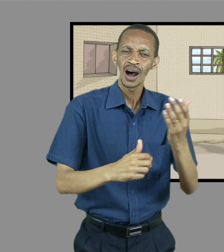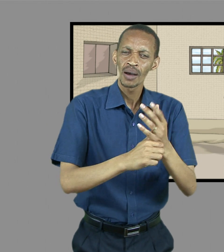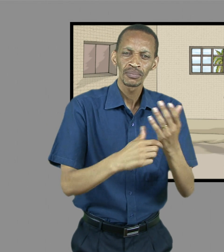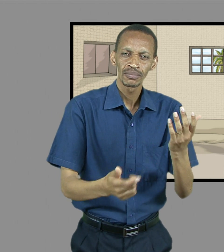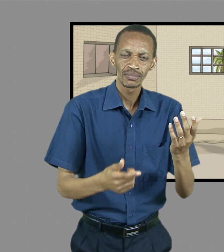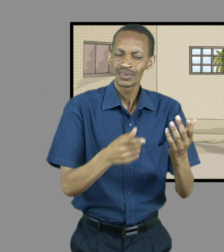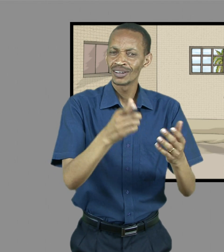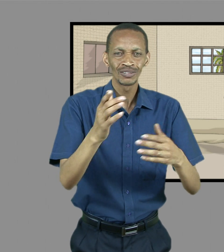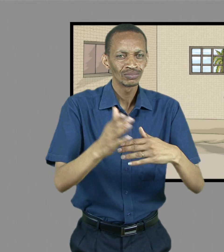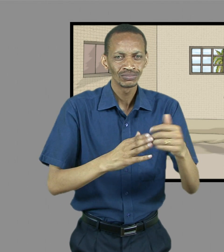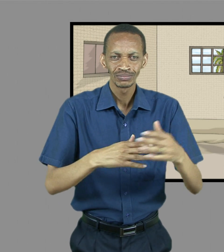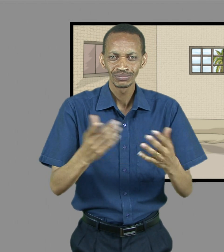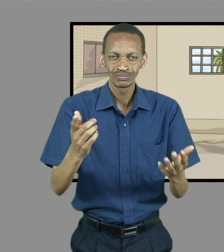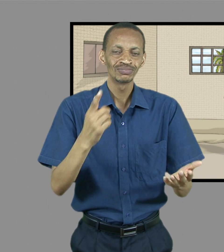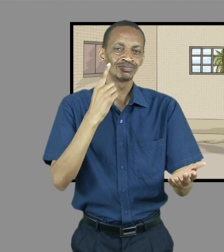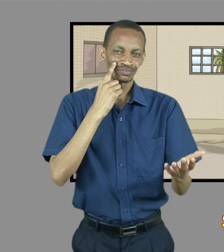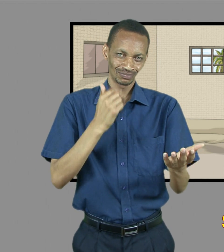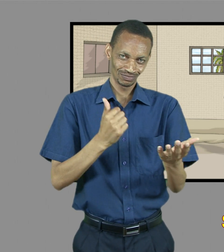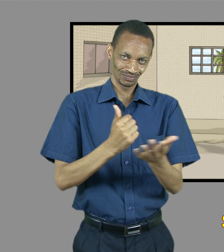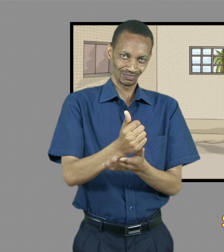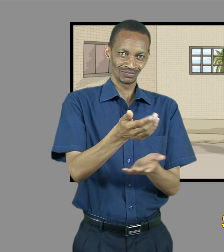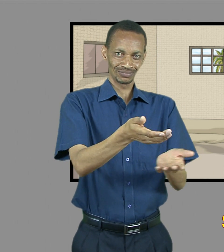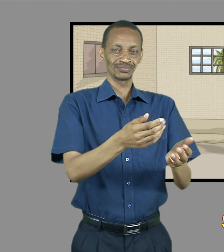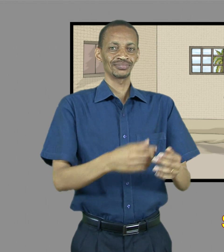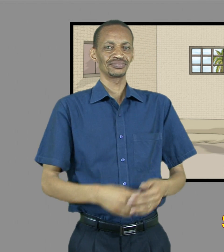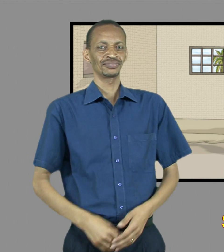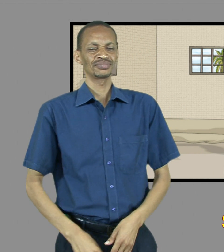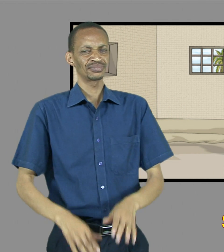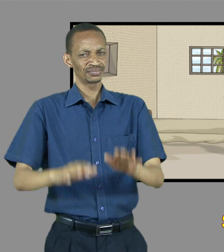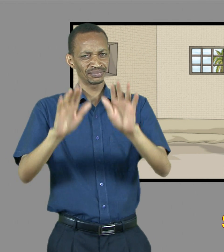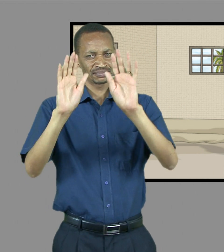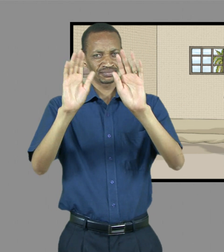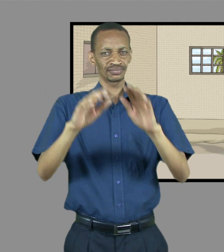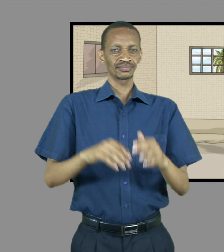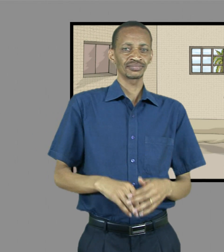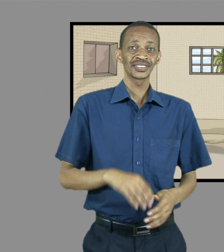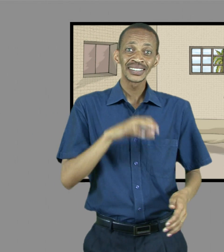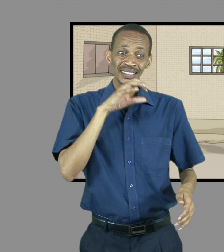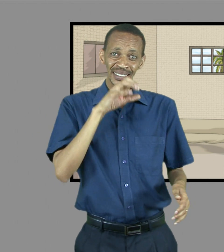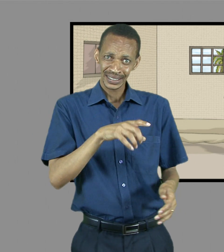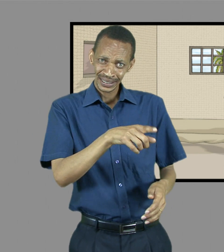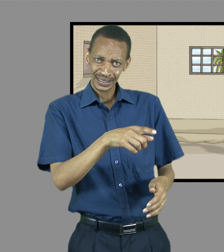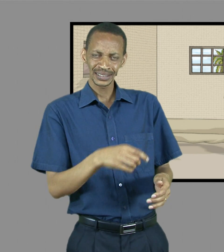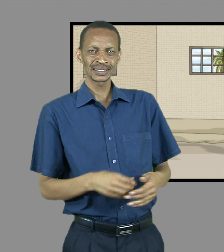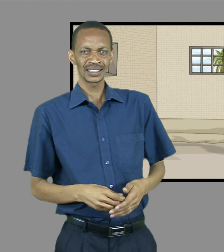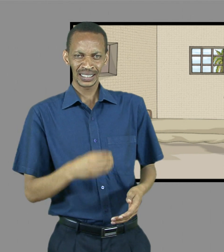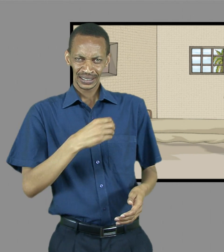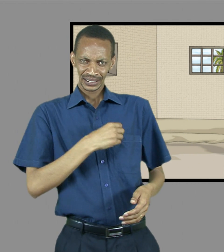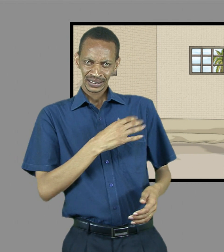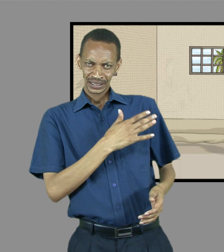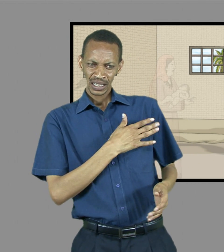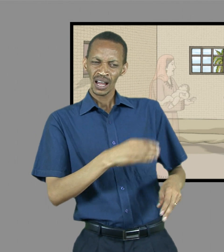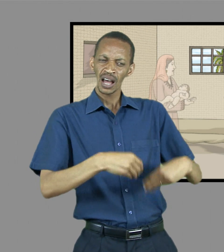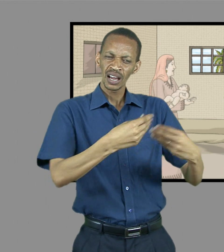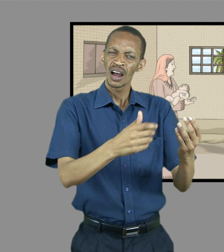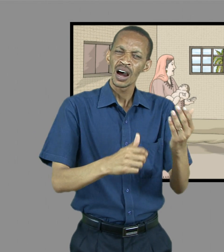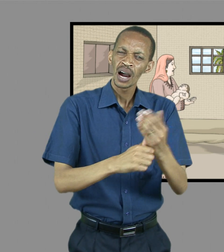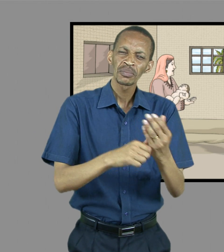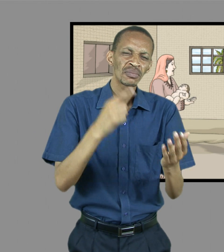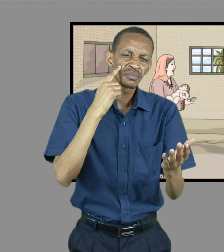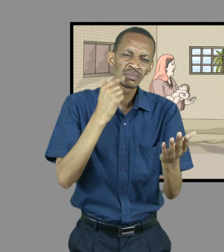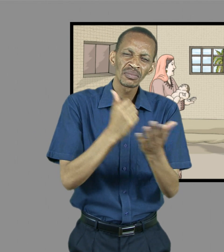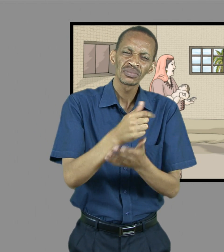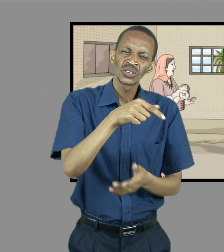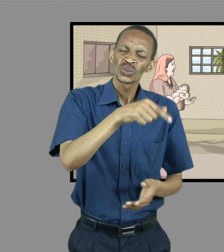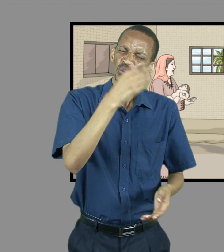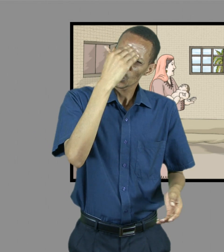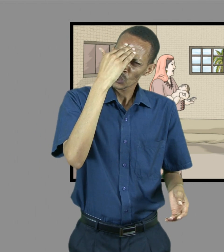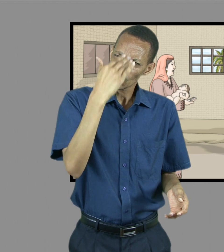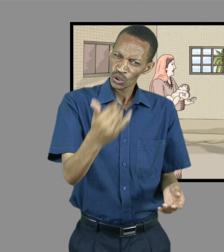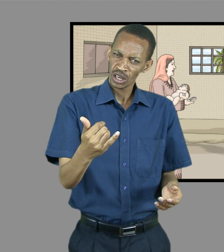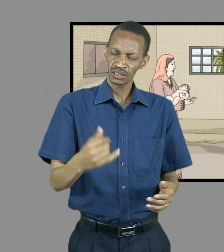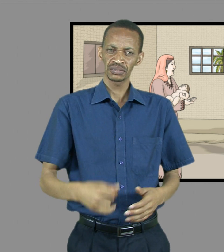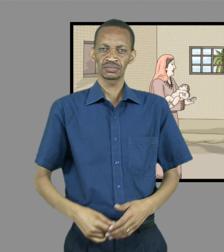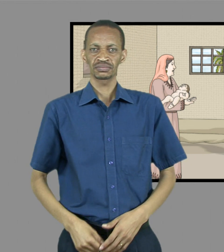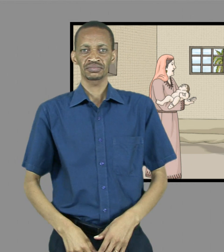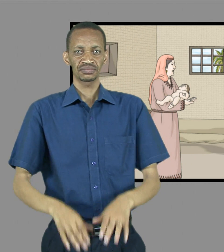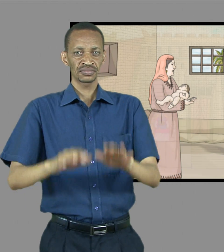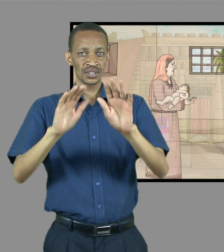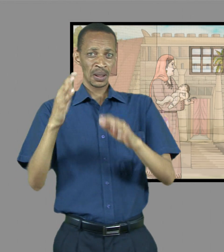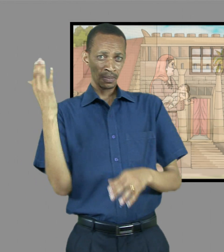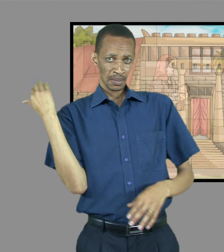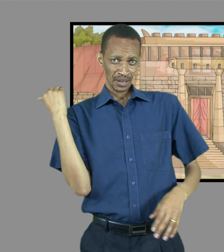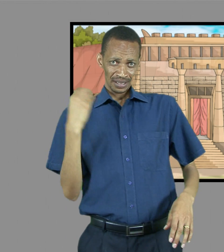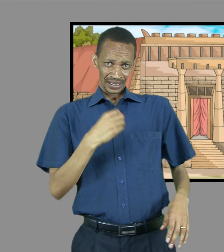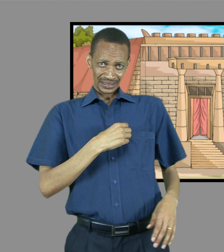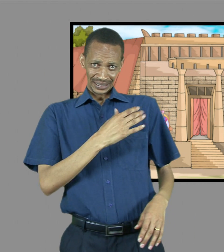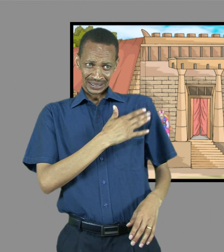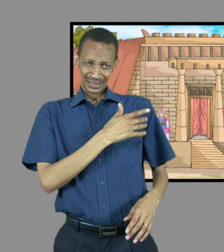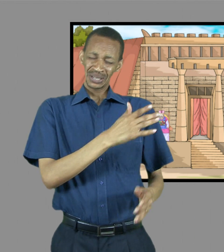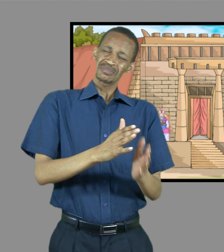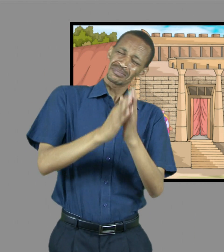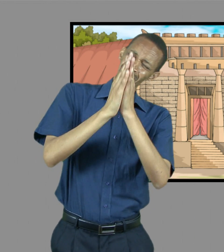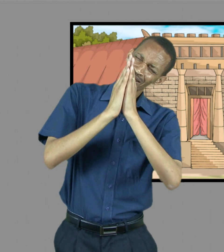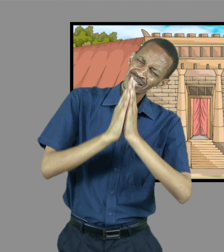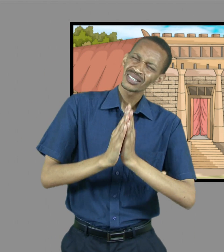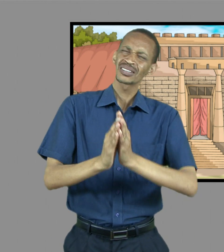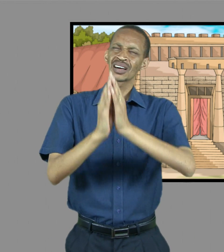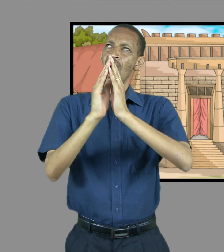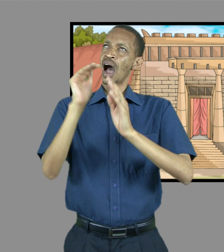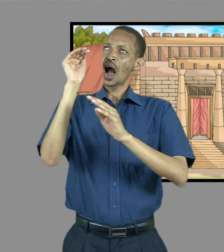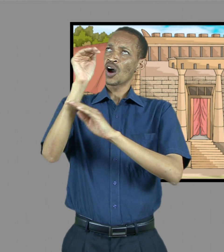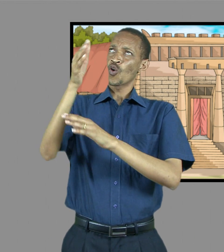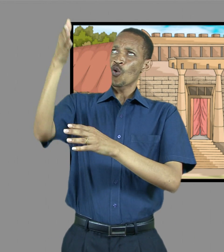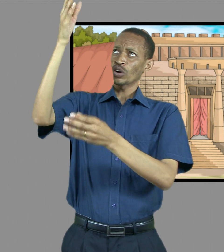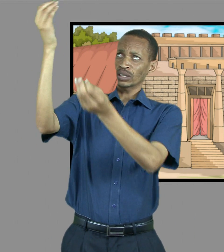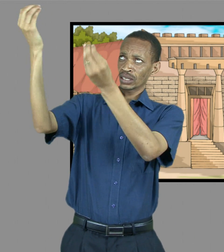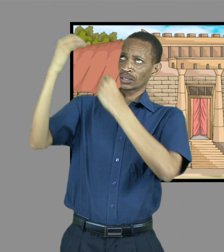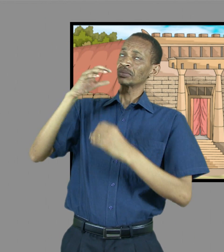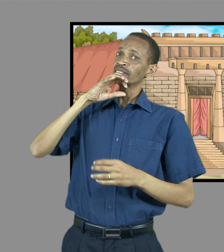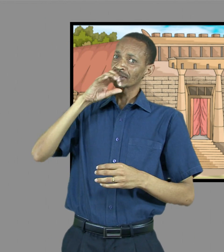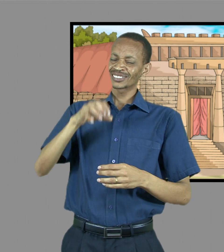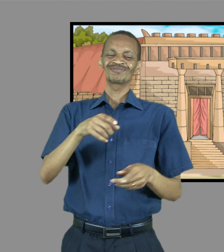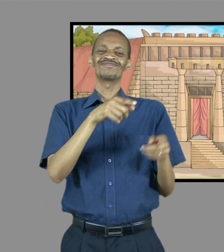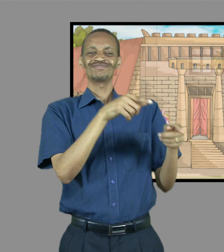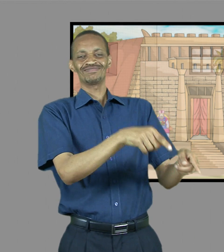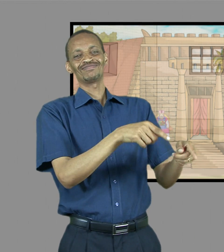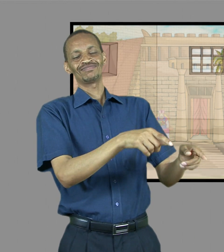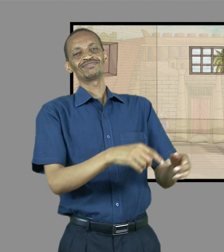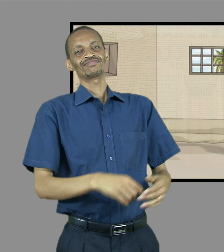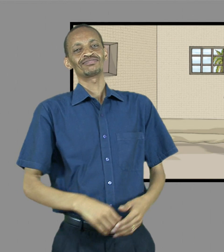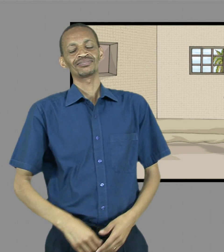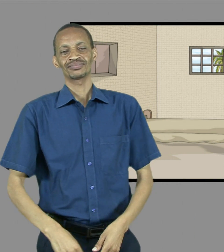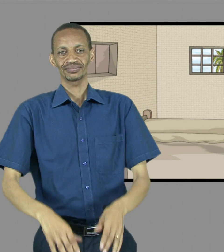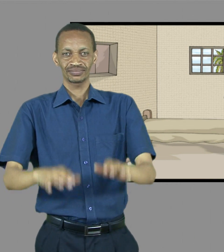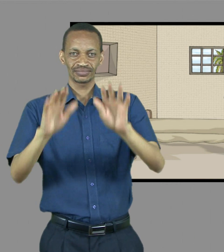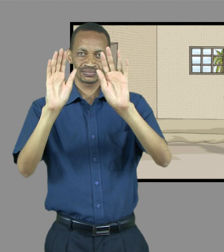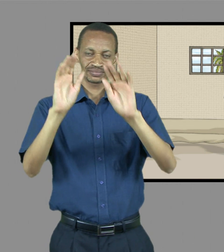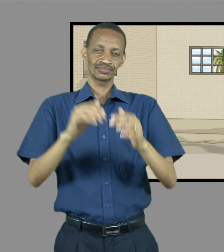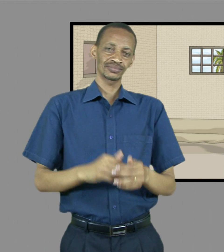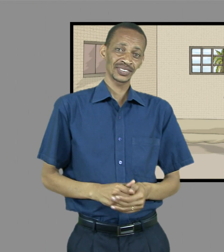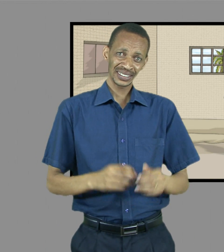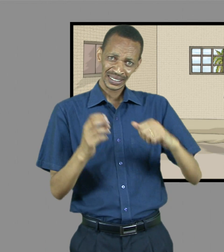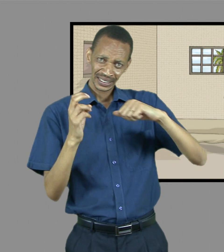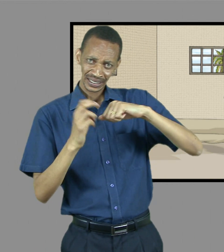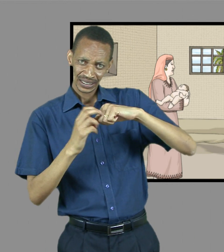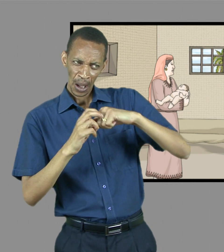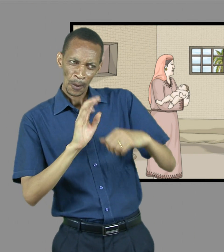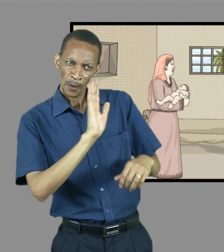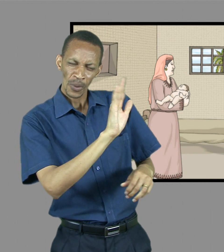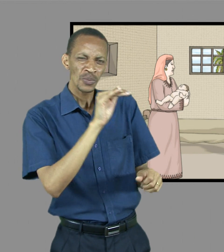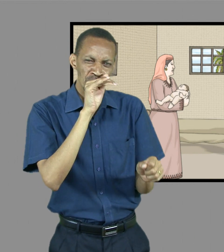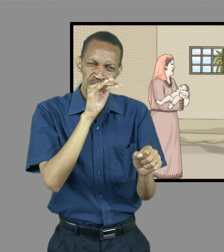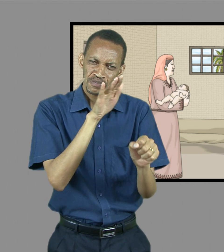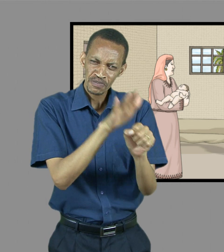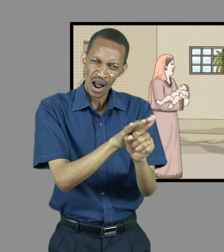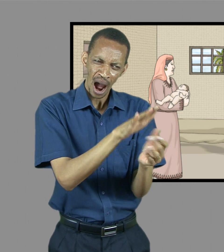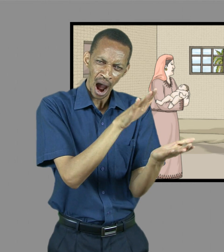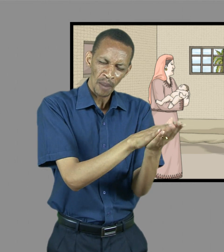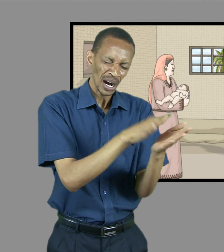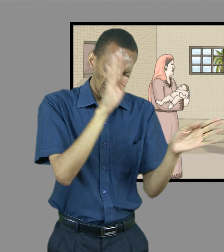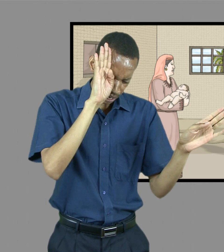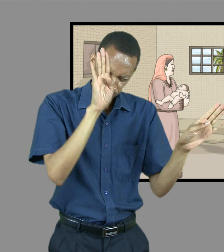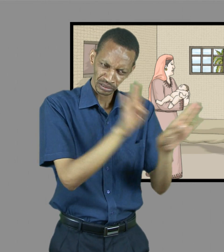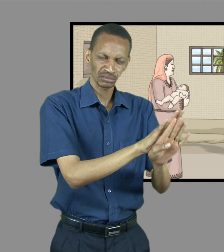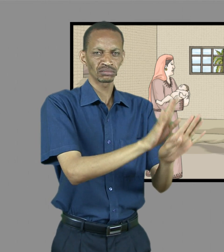She named him Samuel, saying, “Because I have asked for him from the LORD.”